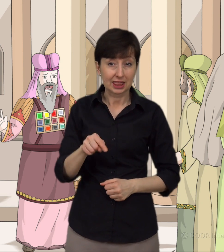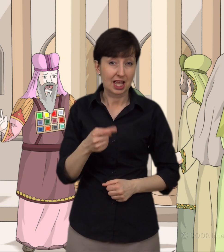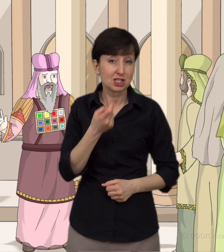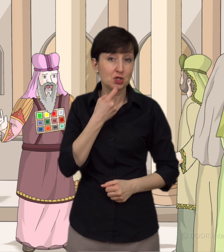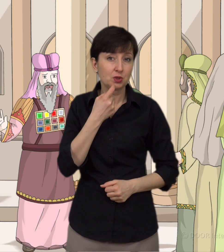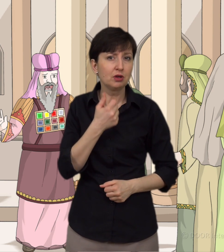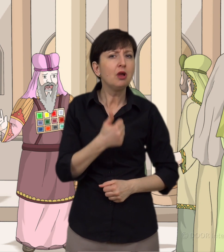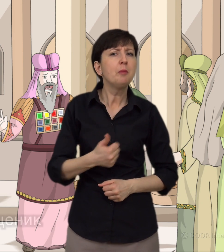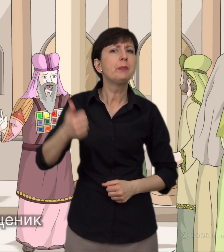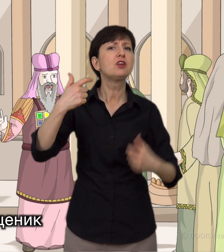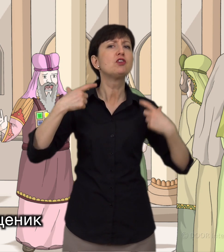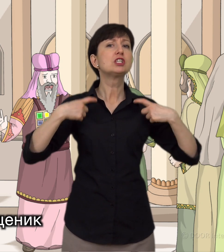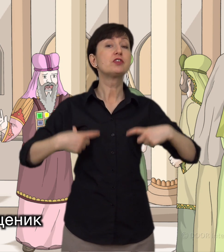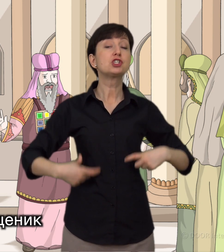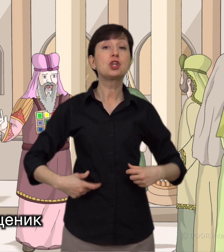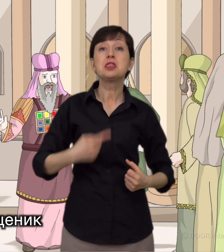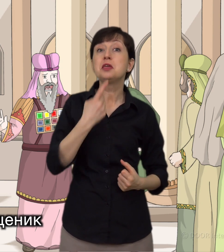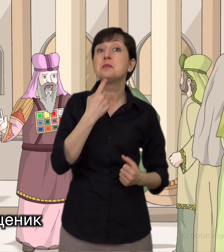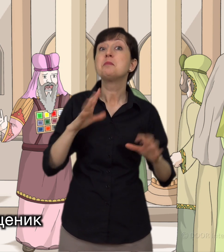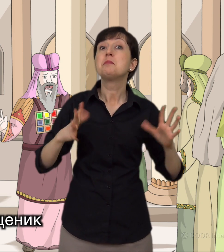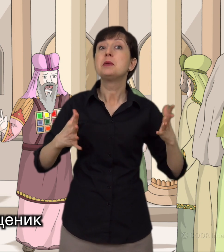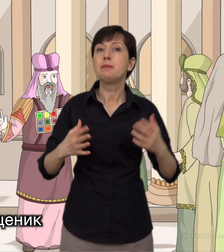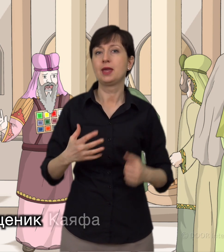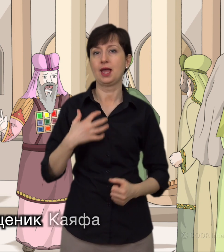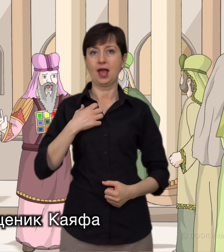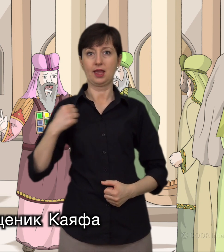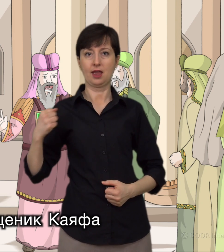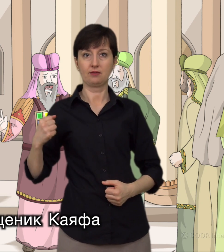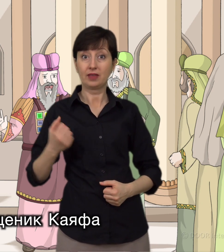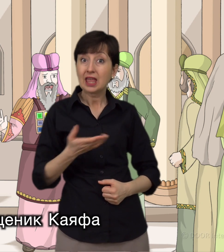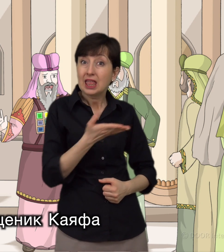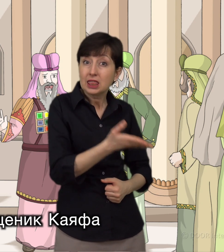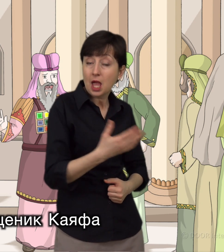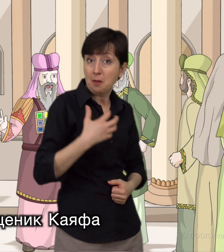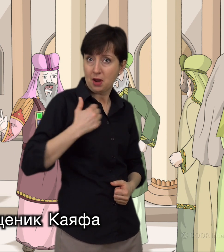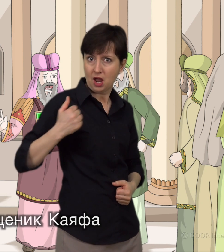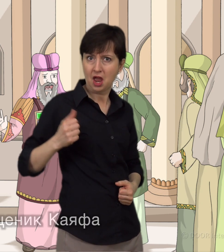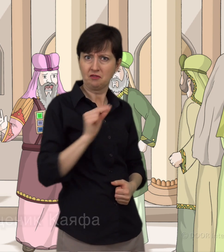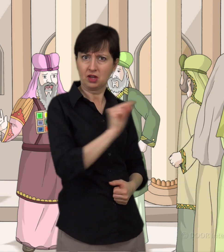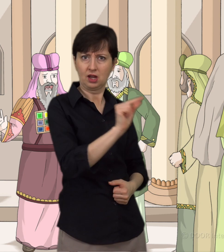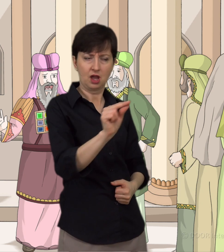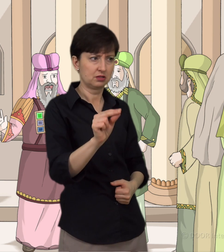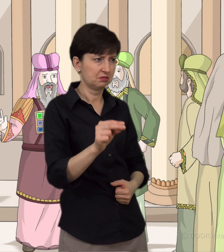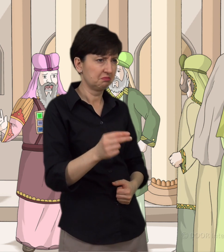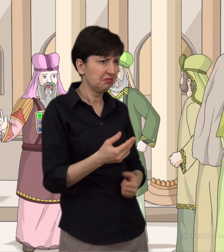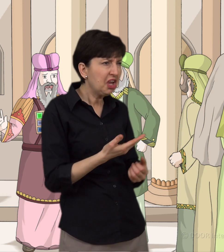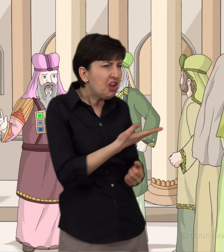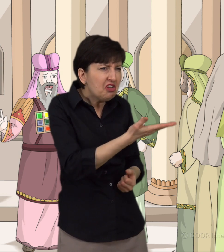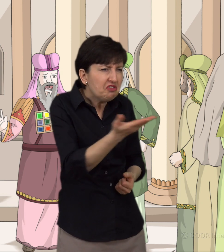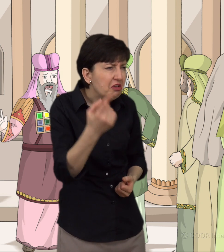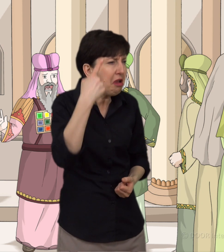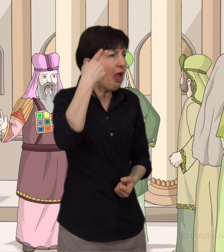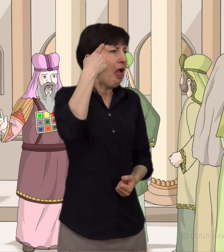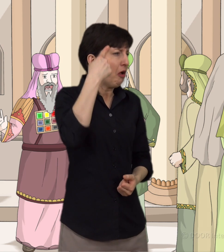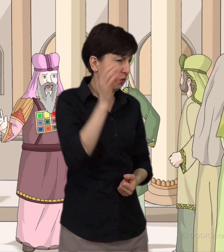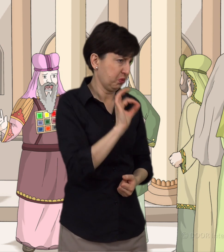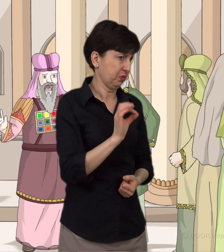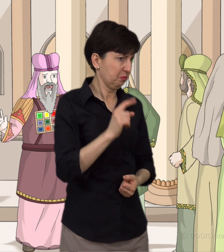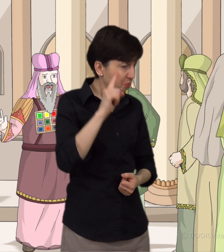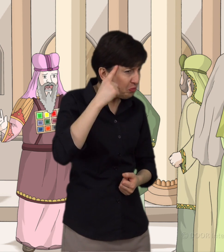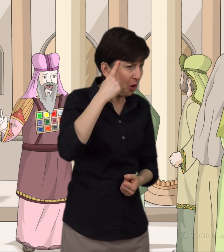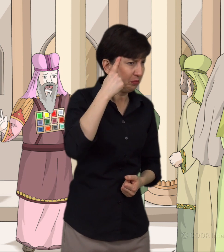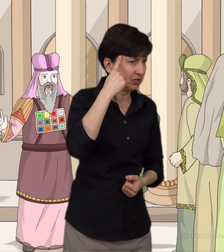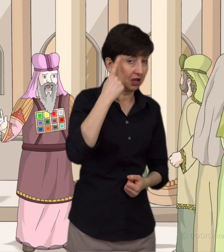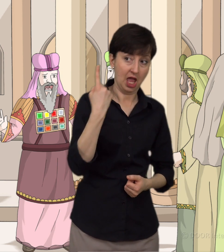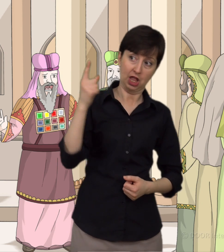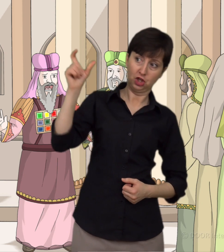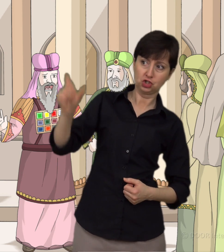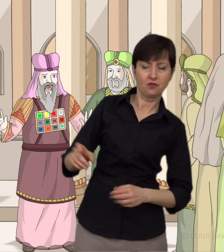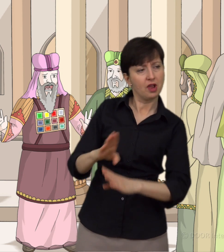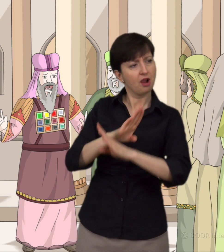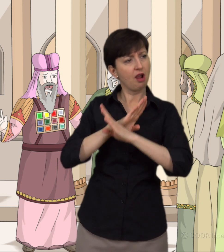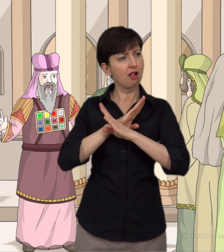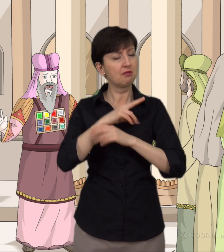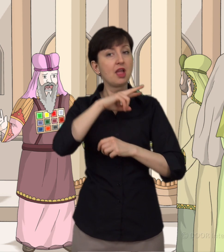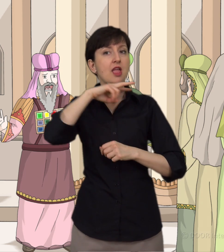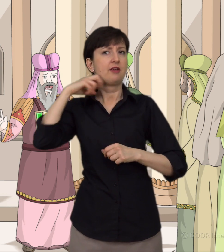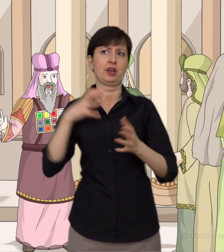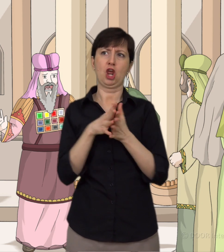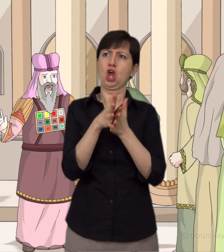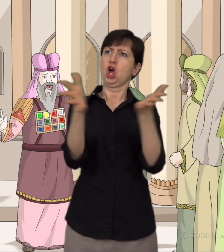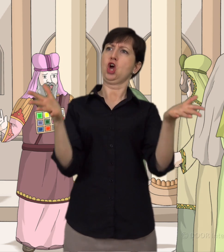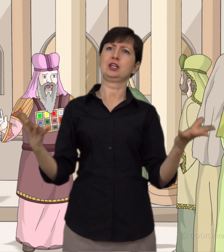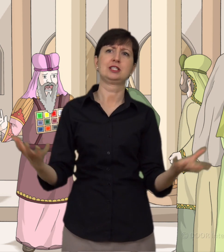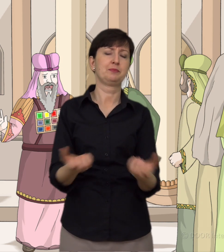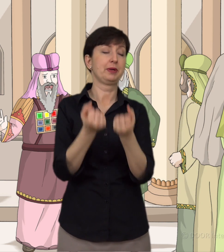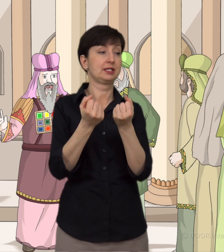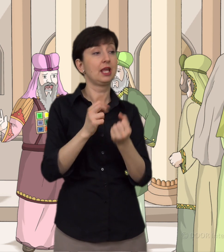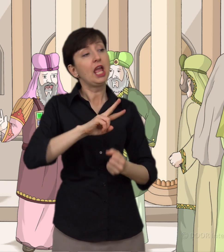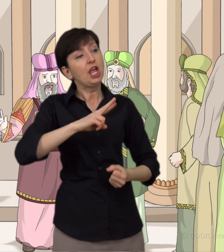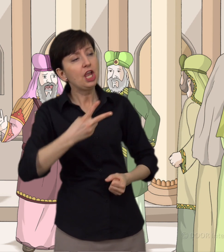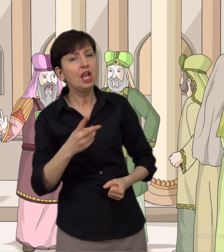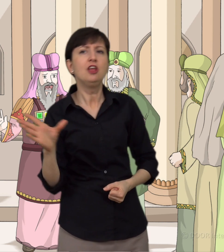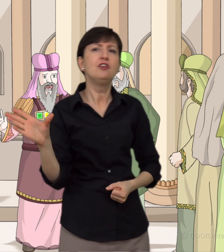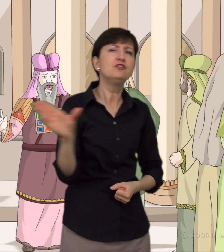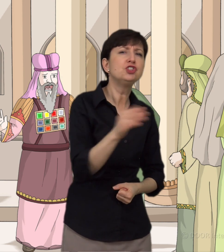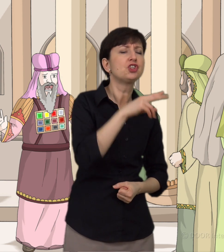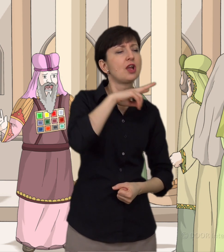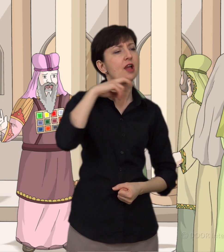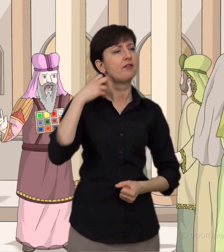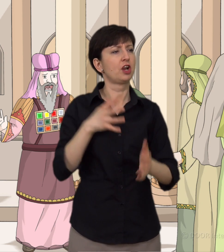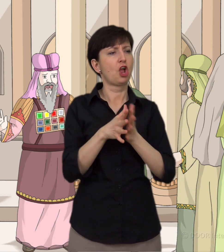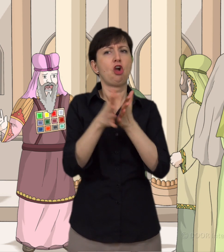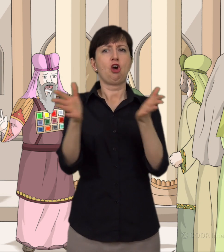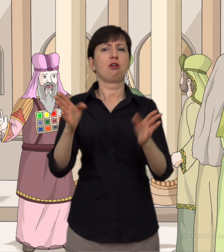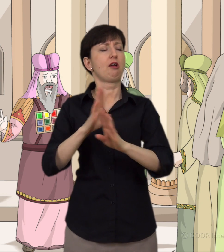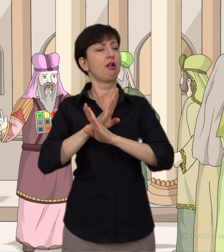But one of them, named Caiaphas, who was high priest that year, said to them, “You know nothing at all!